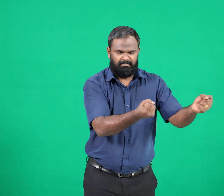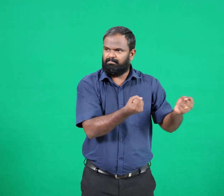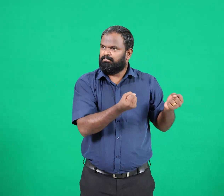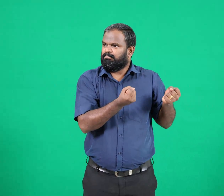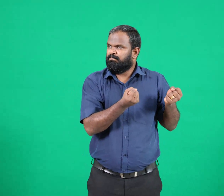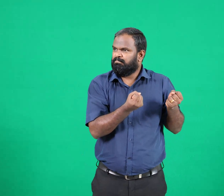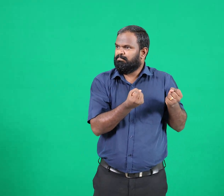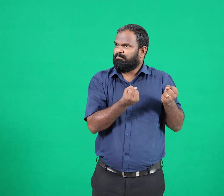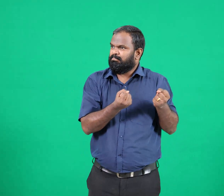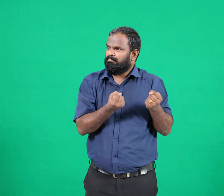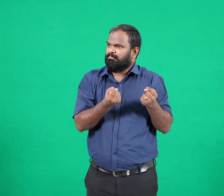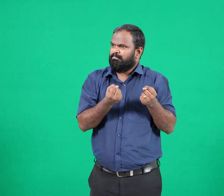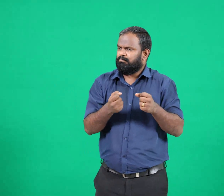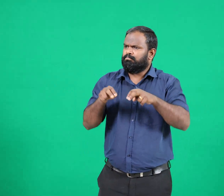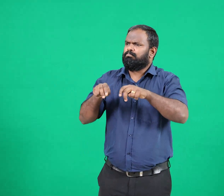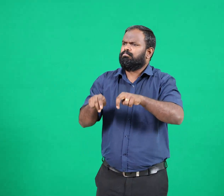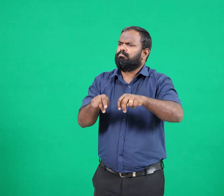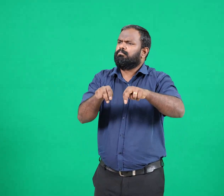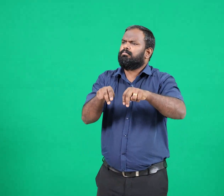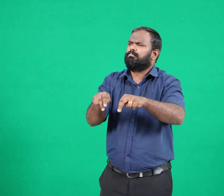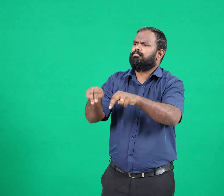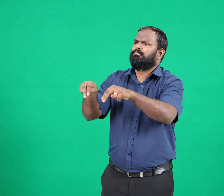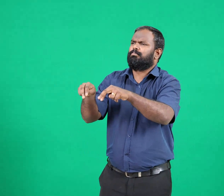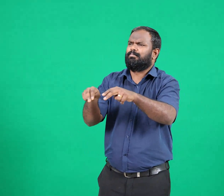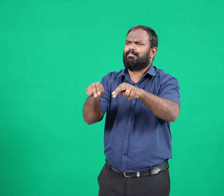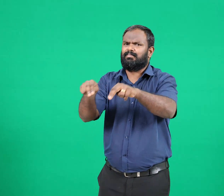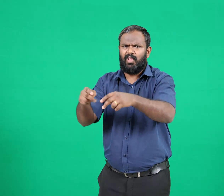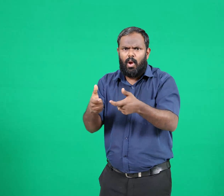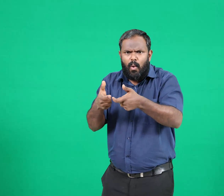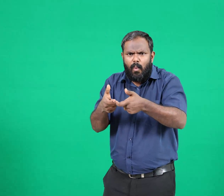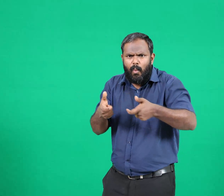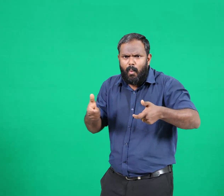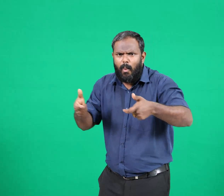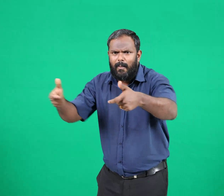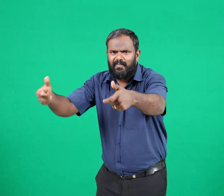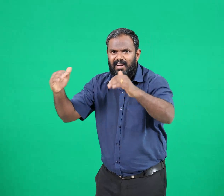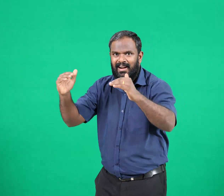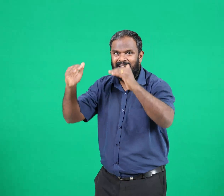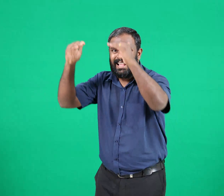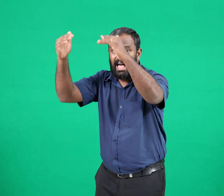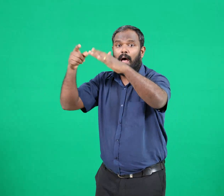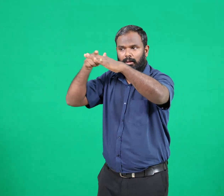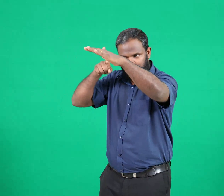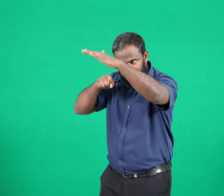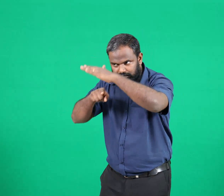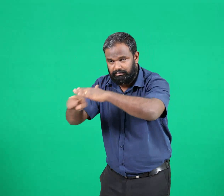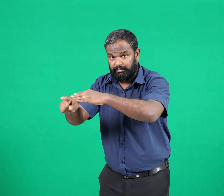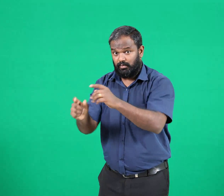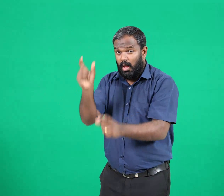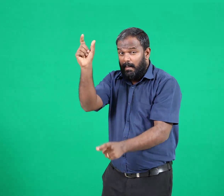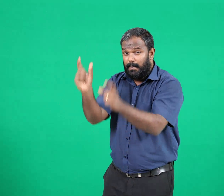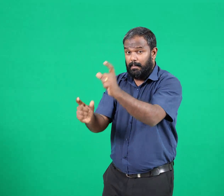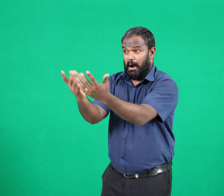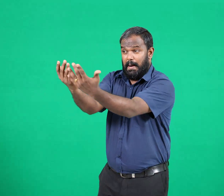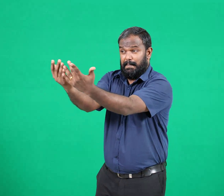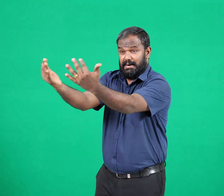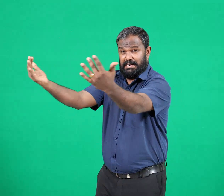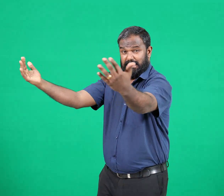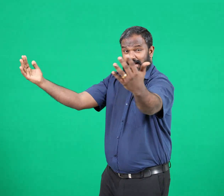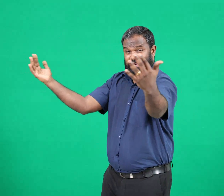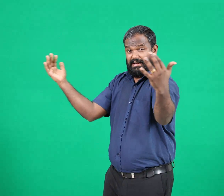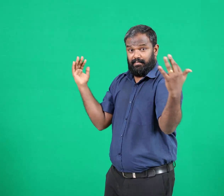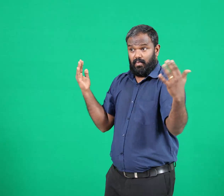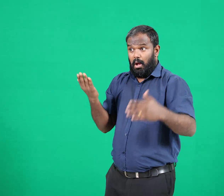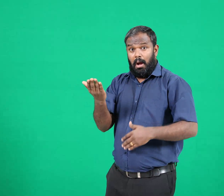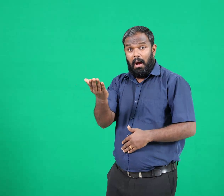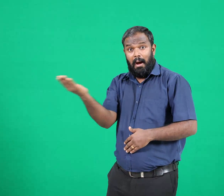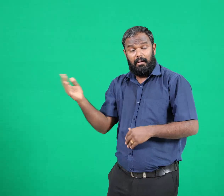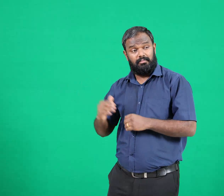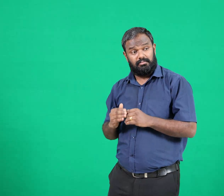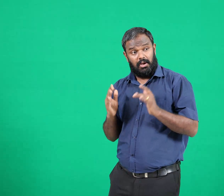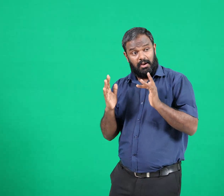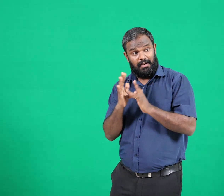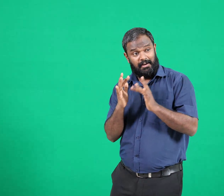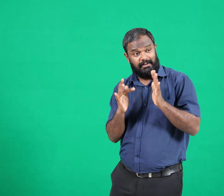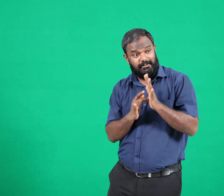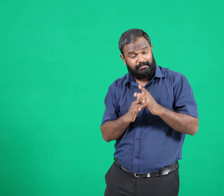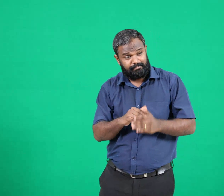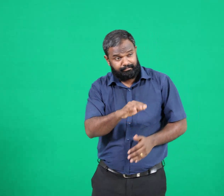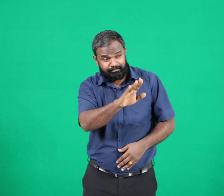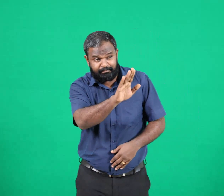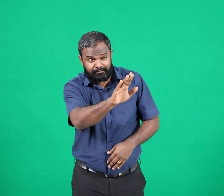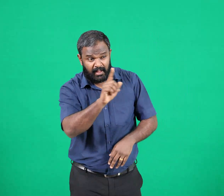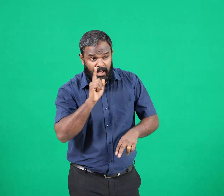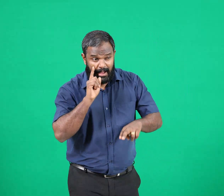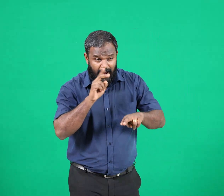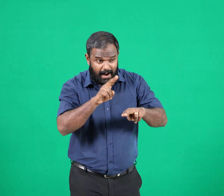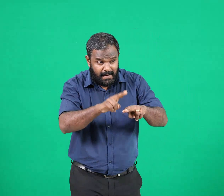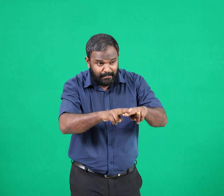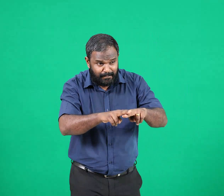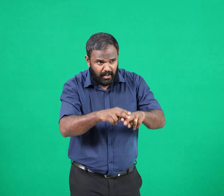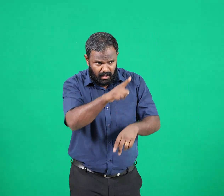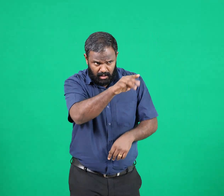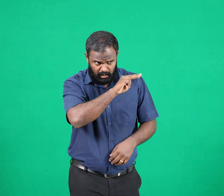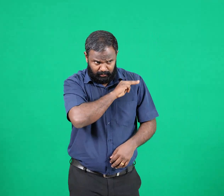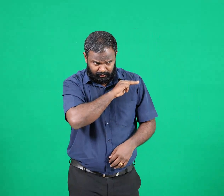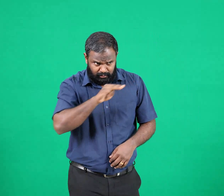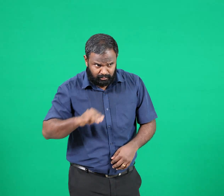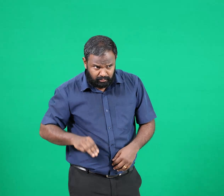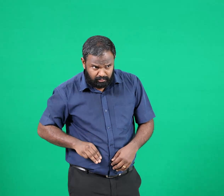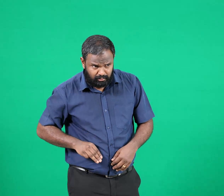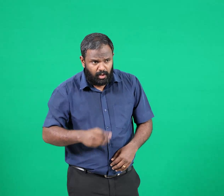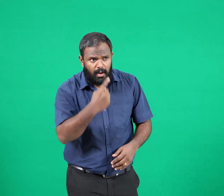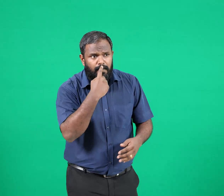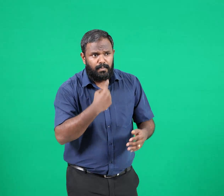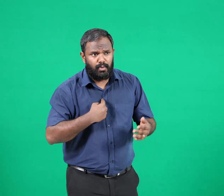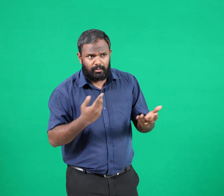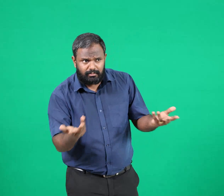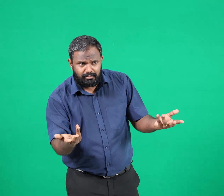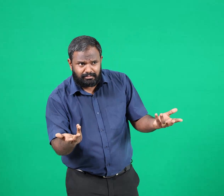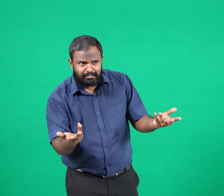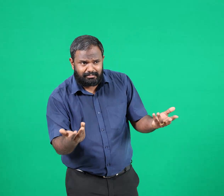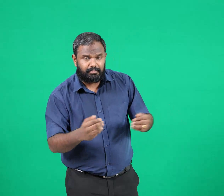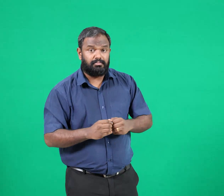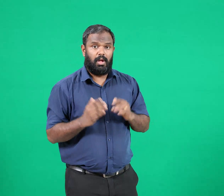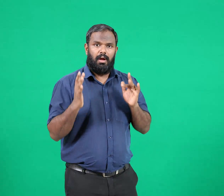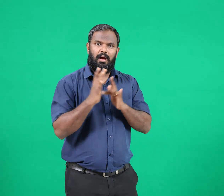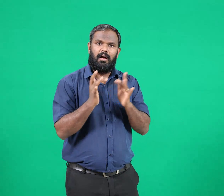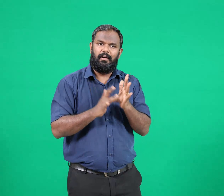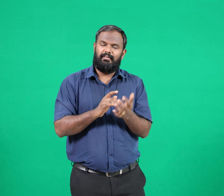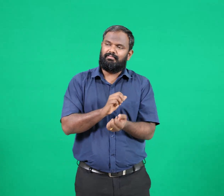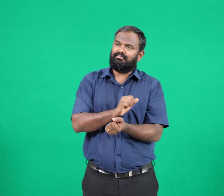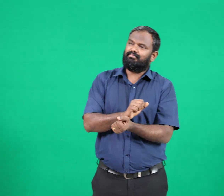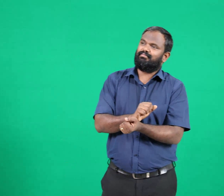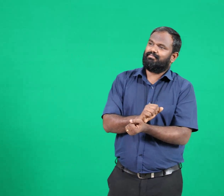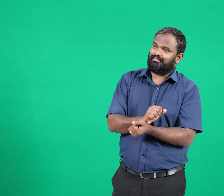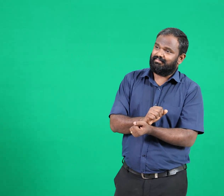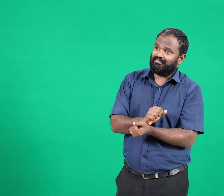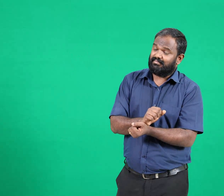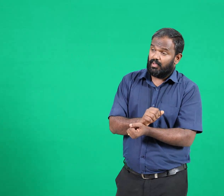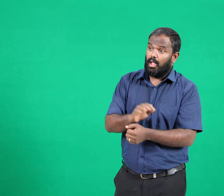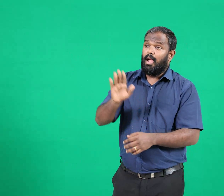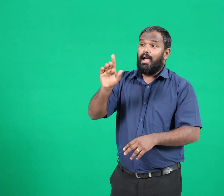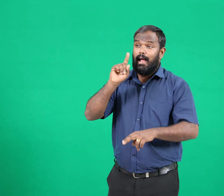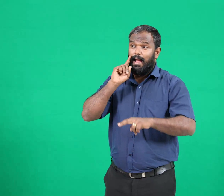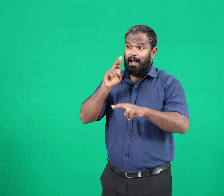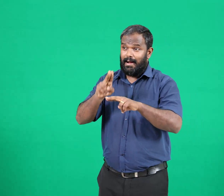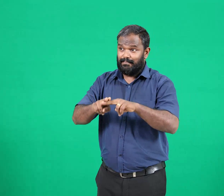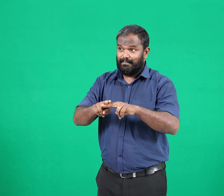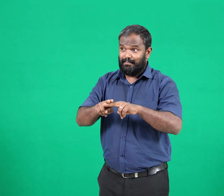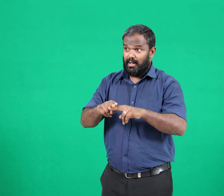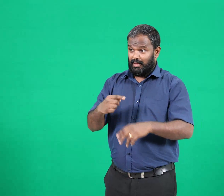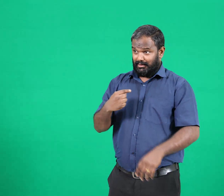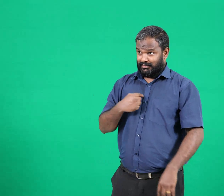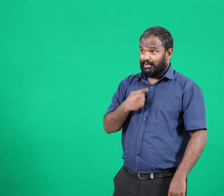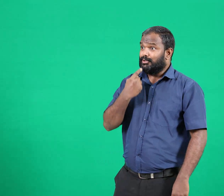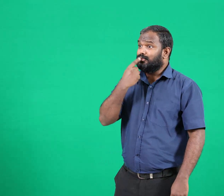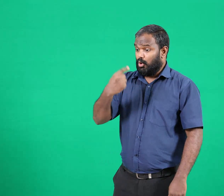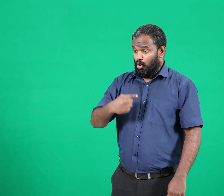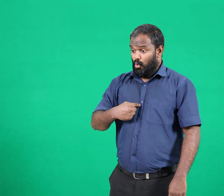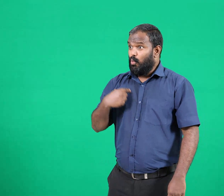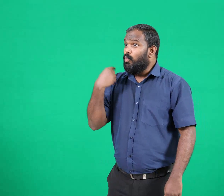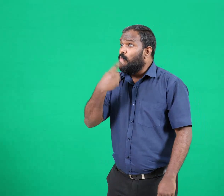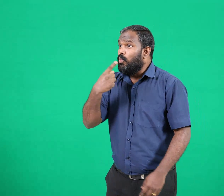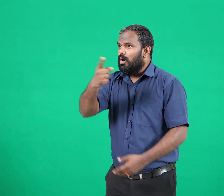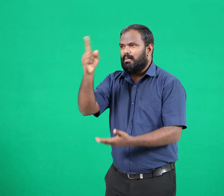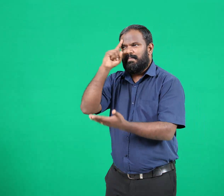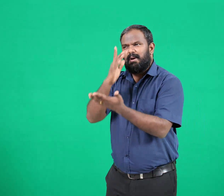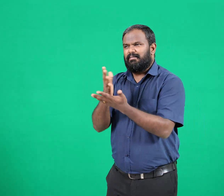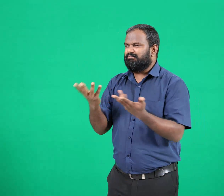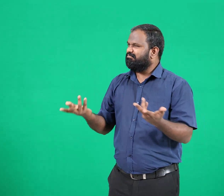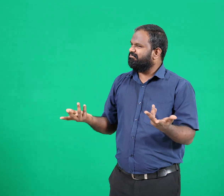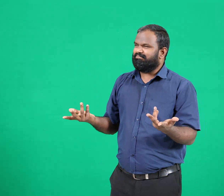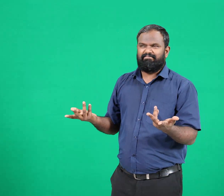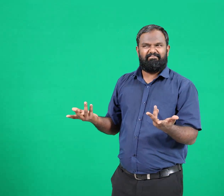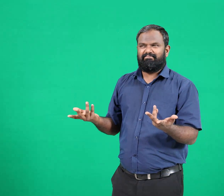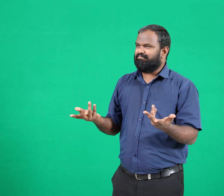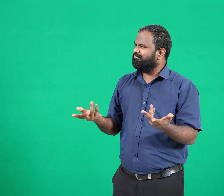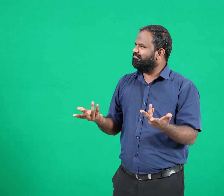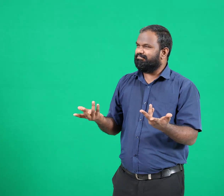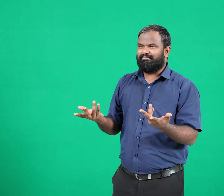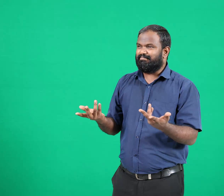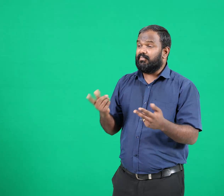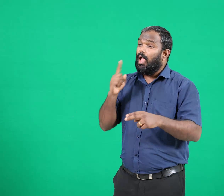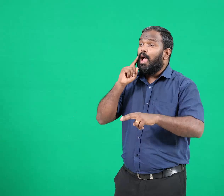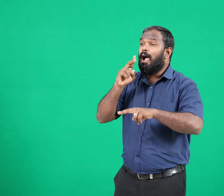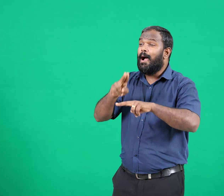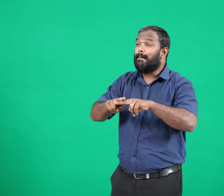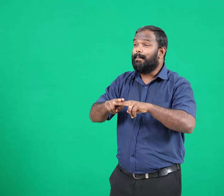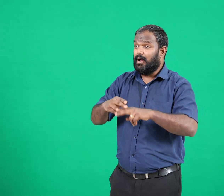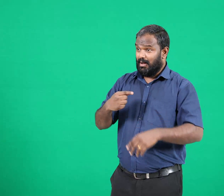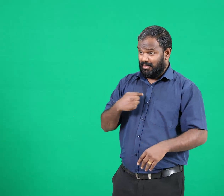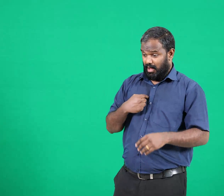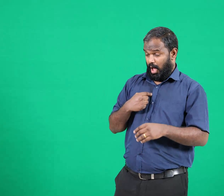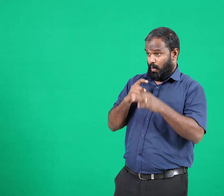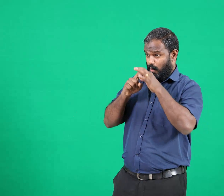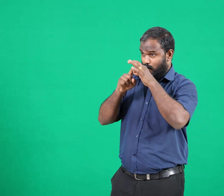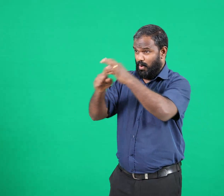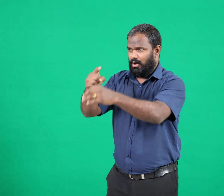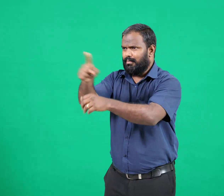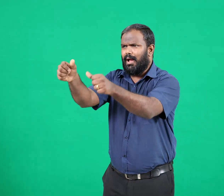They led Jesus into their Sanhedrin and said, "If You are the Christ, tell us." Jesus answered, "If I tell you, you will not believe.